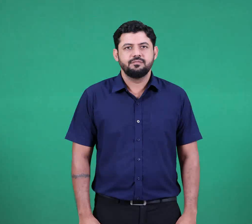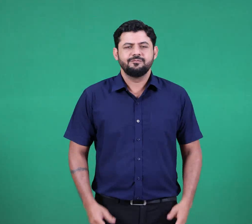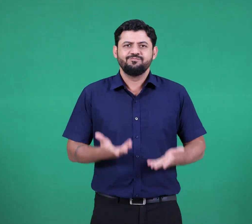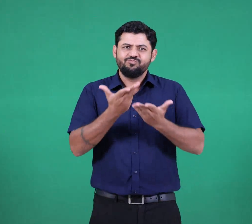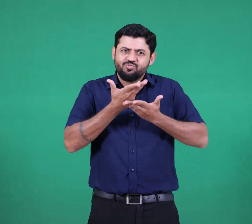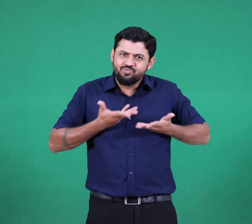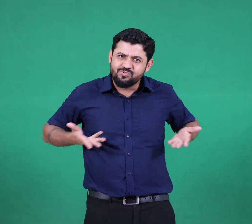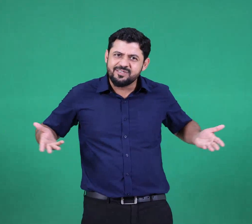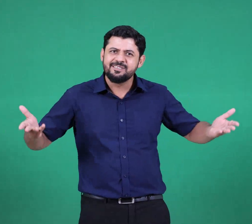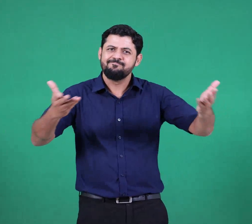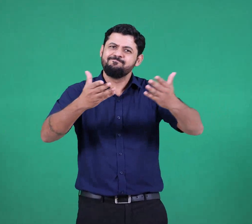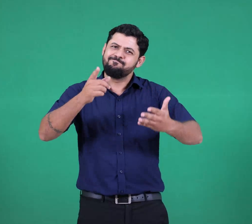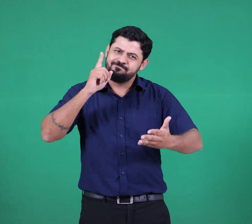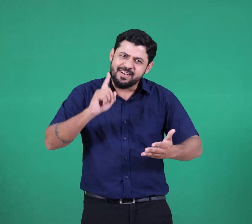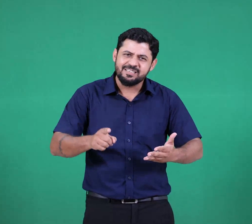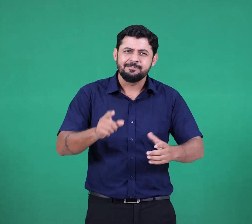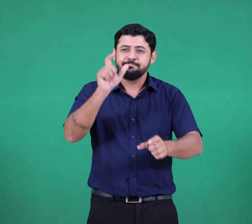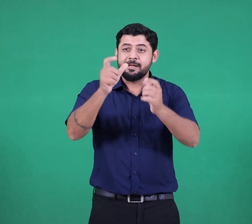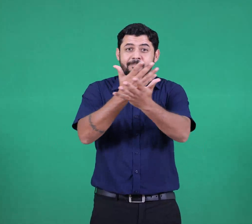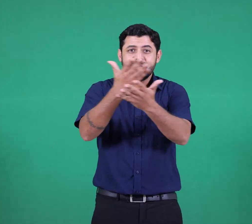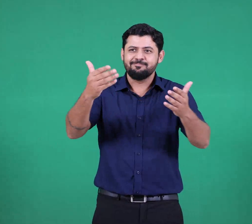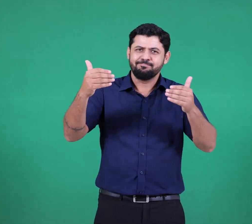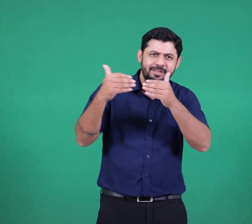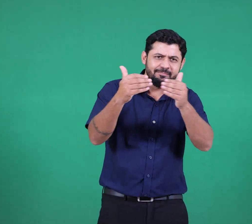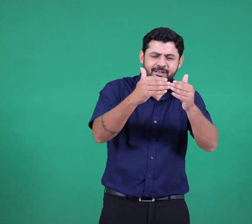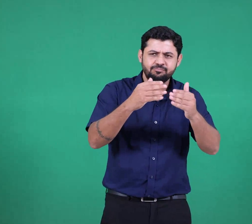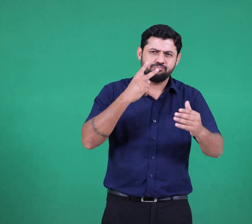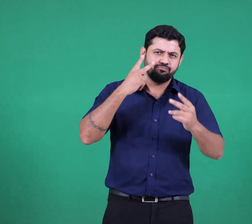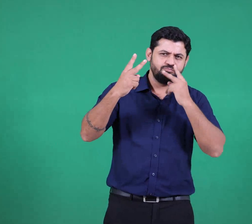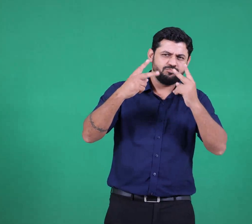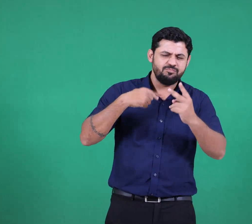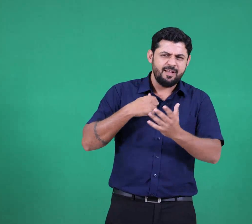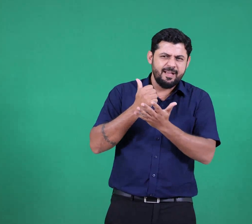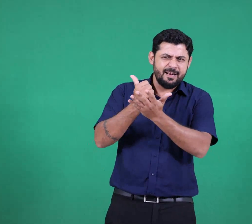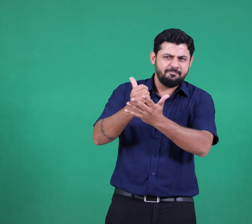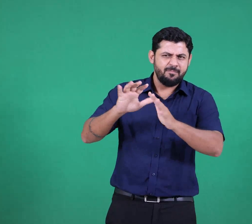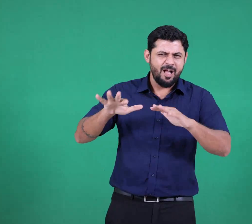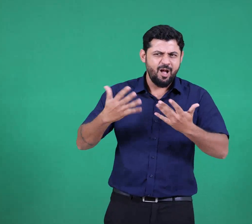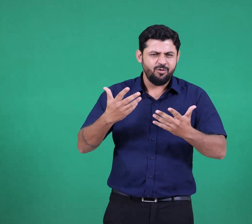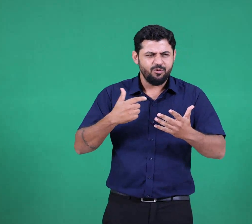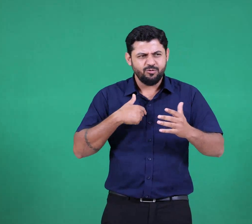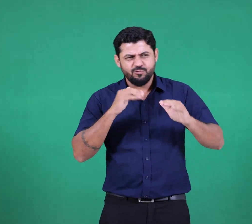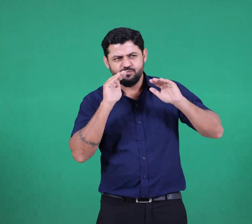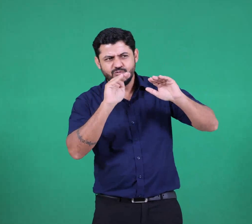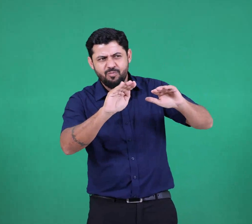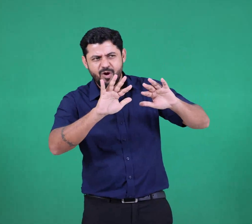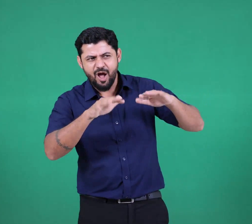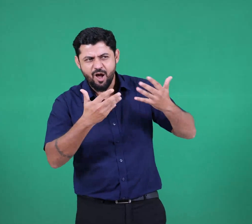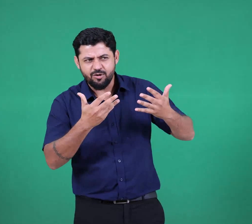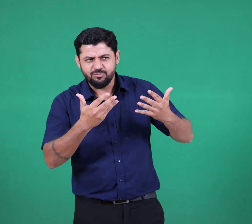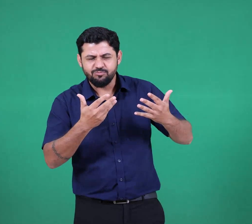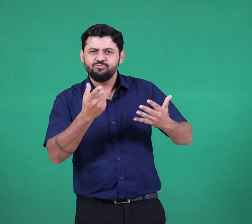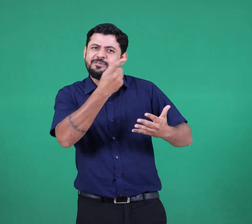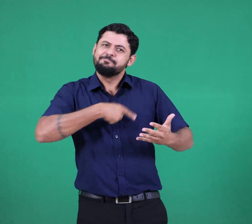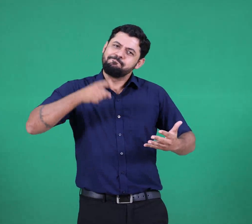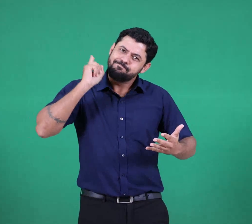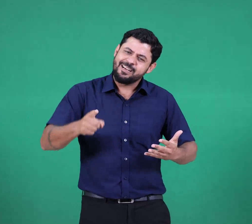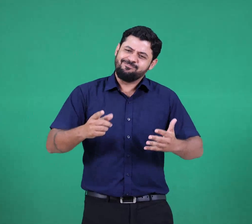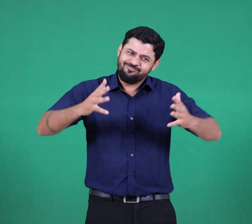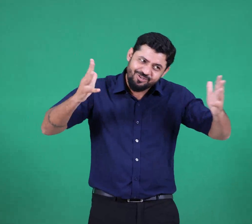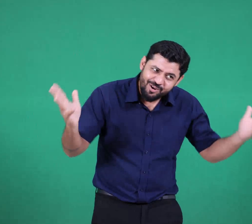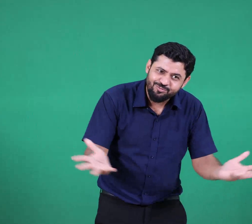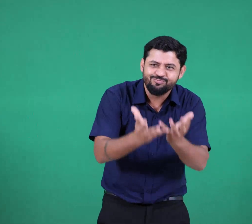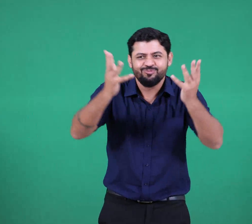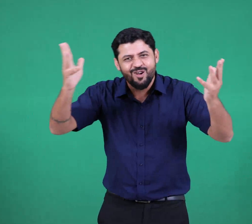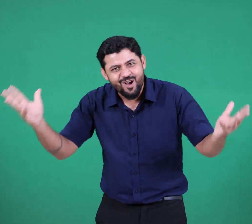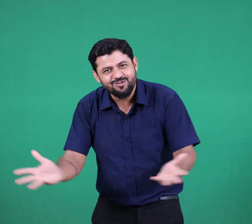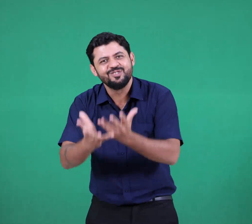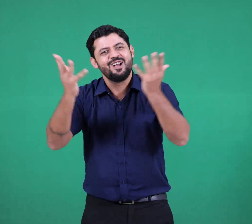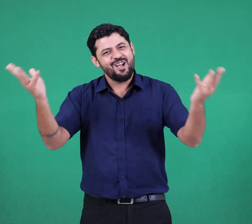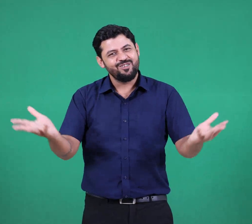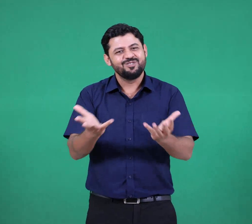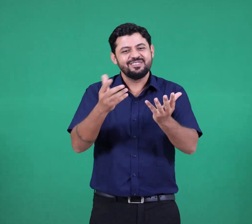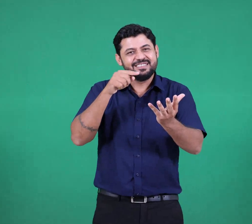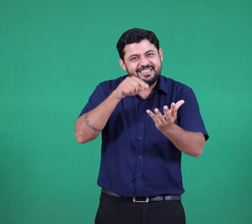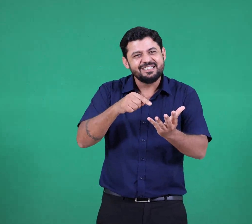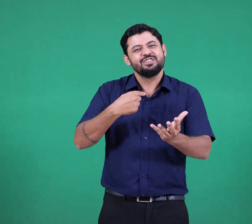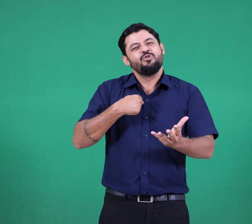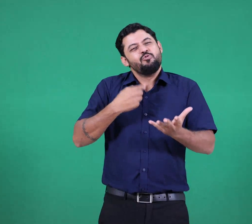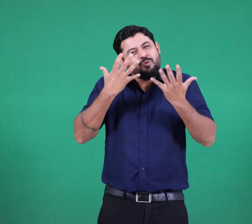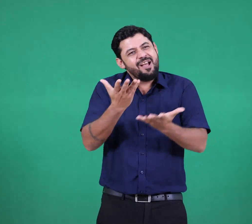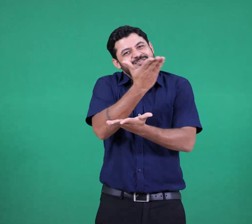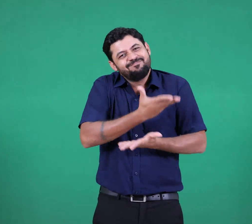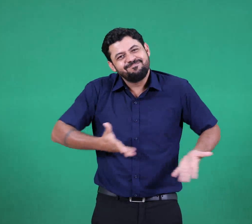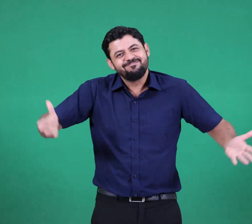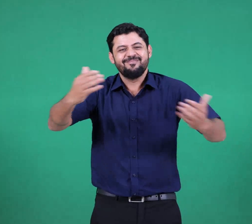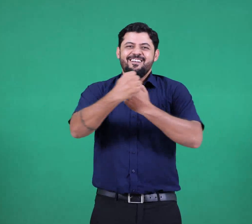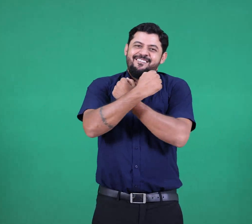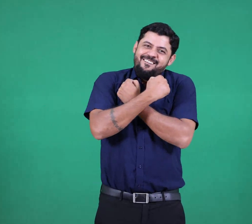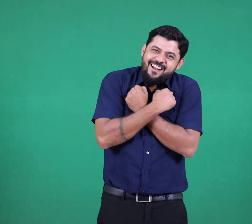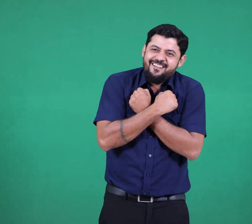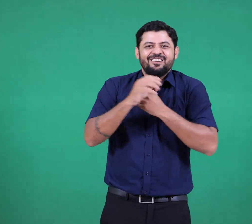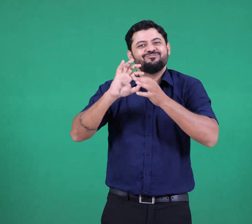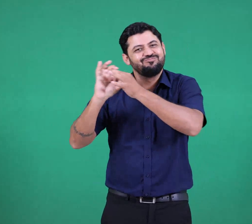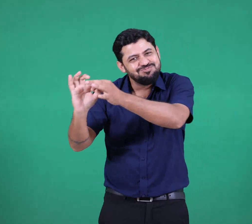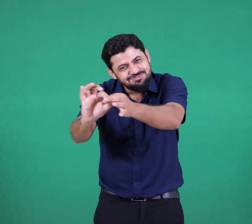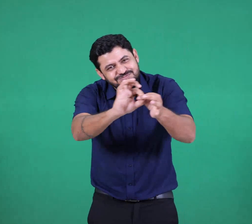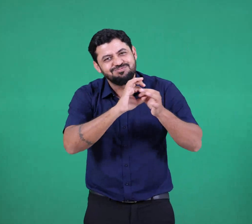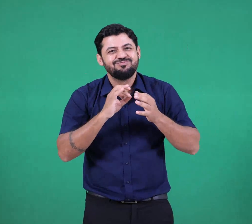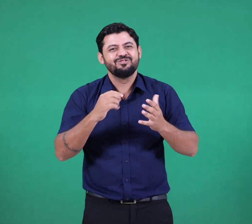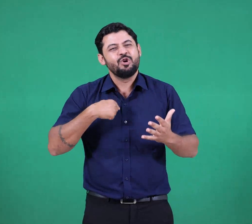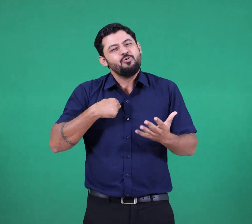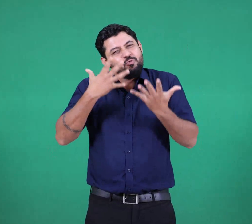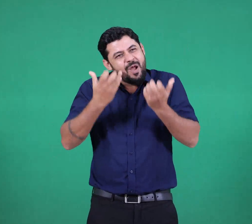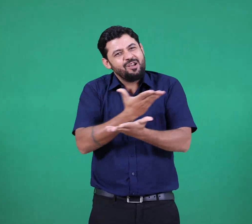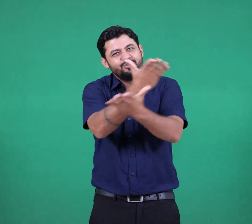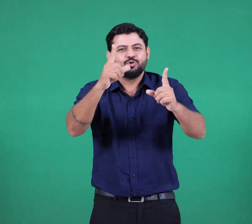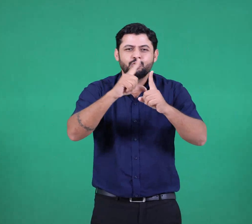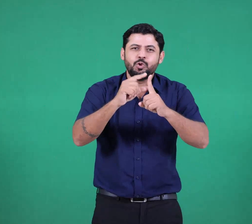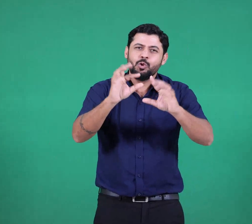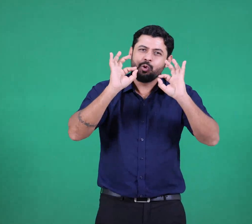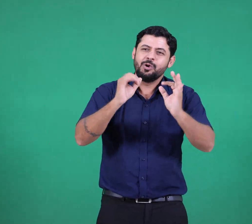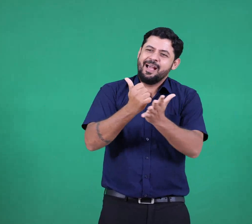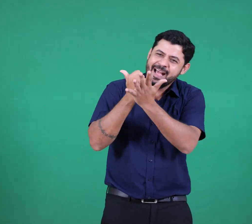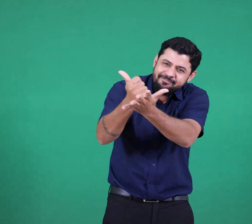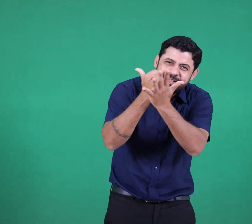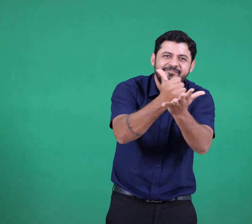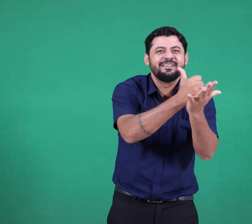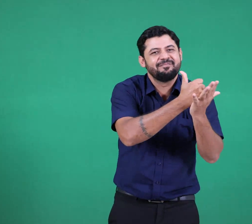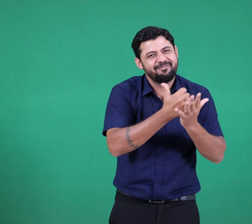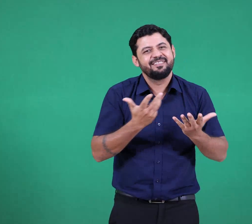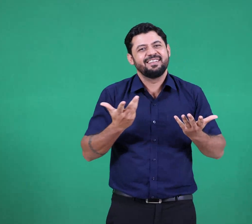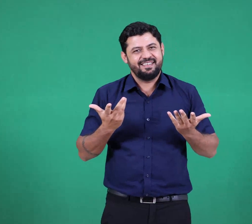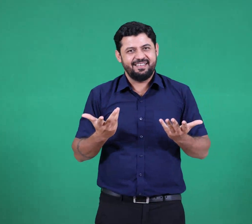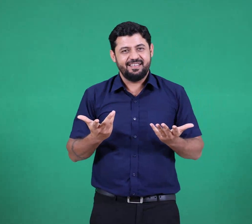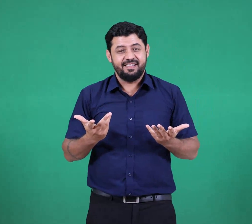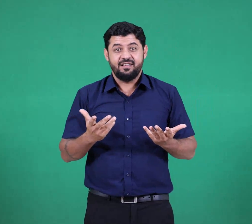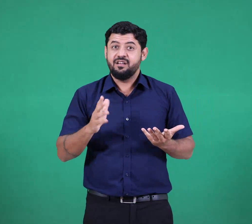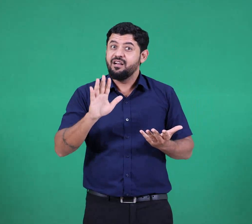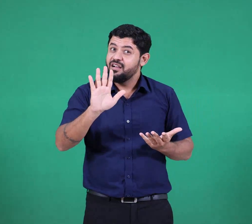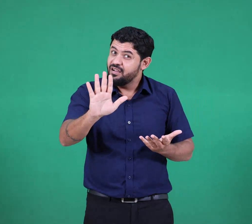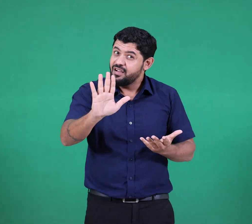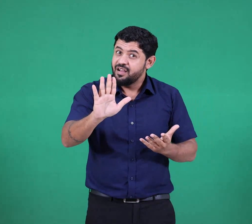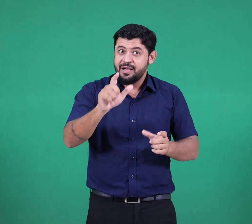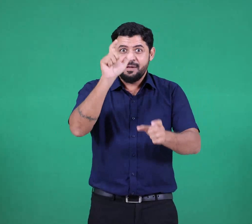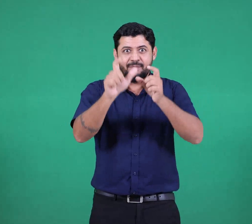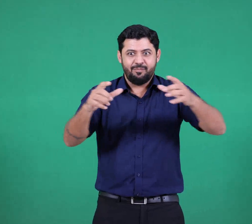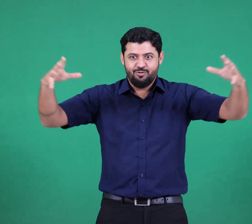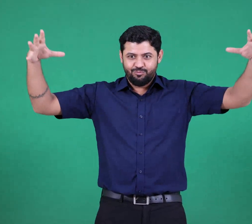And let us consider how to spur one another on to love and good deeds.